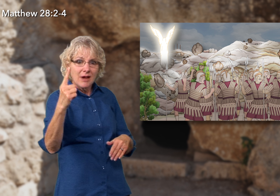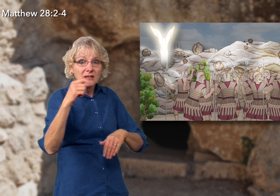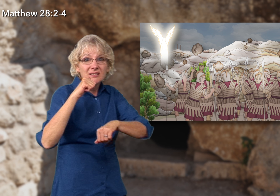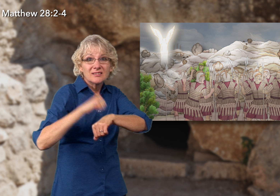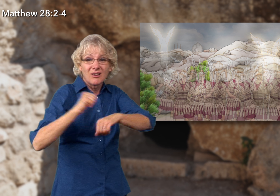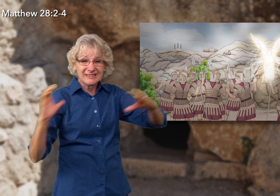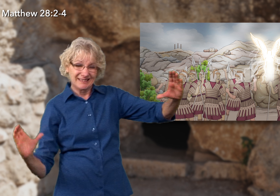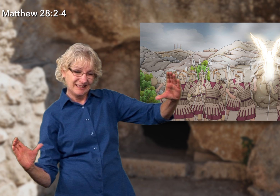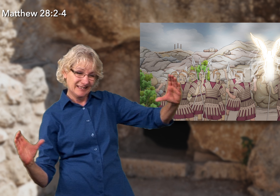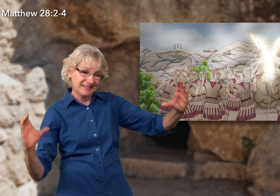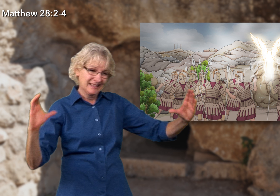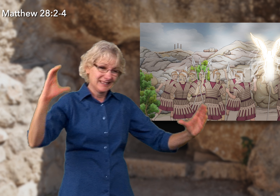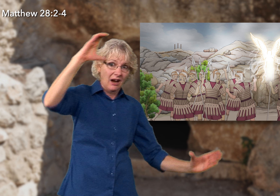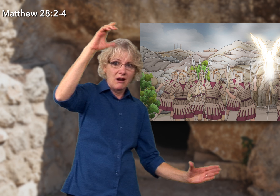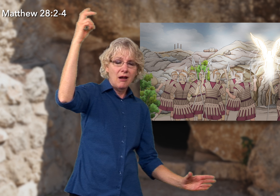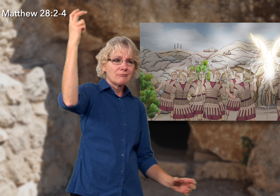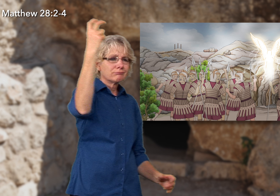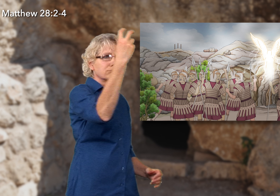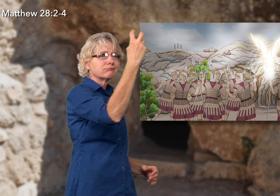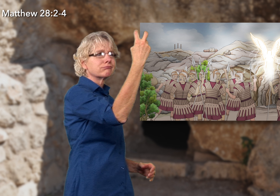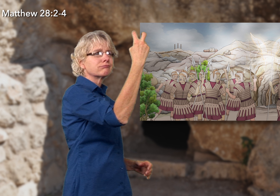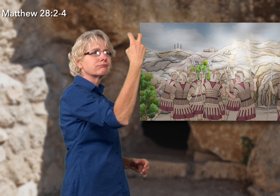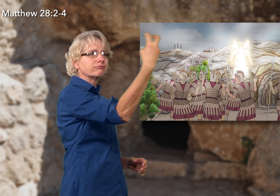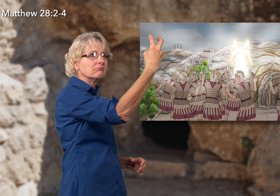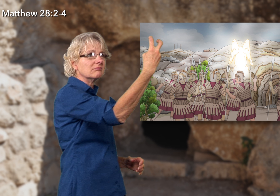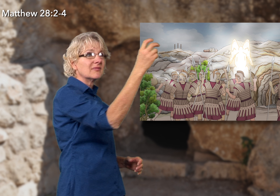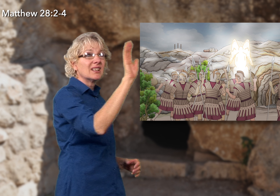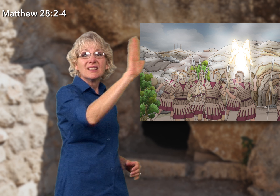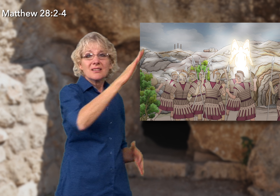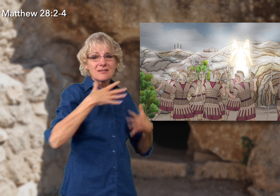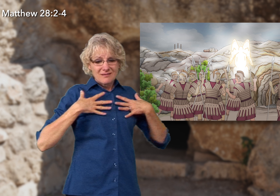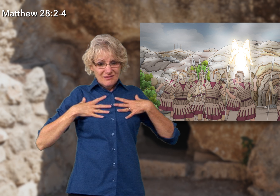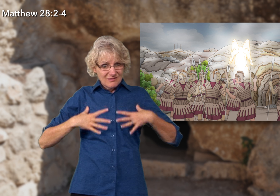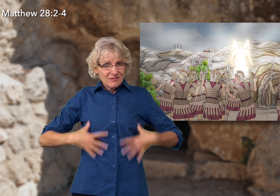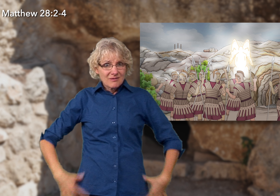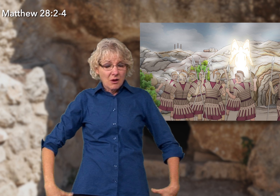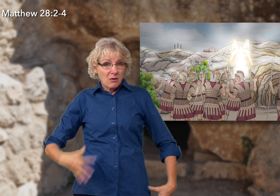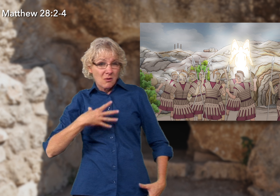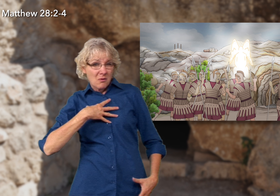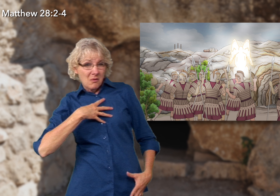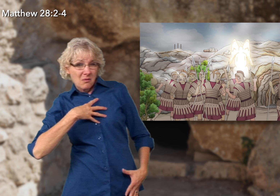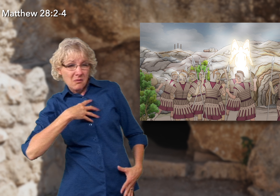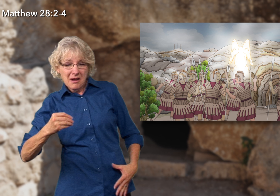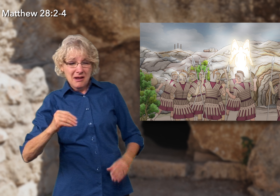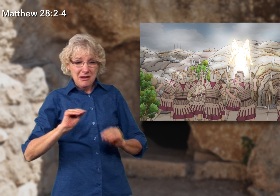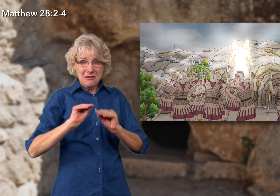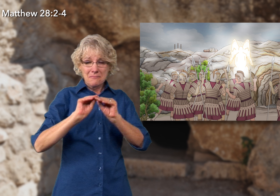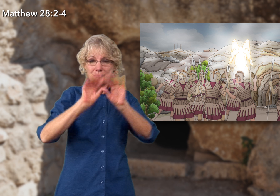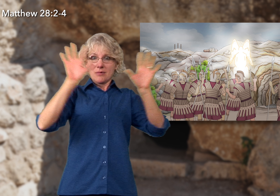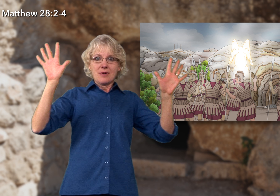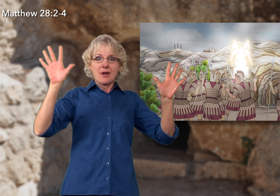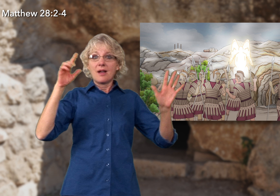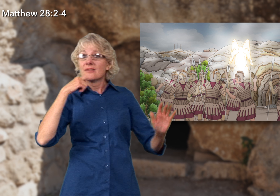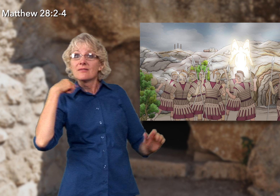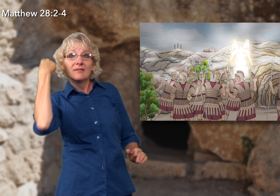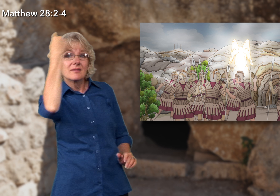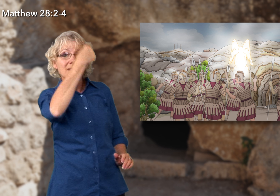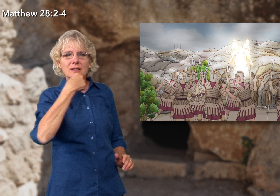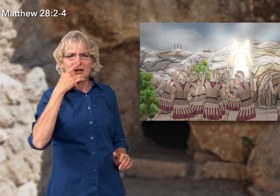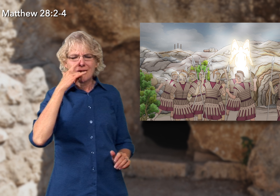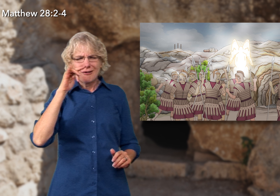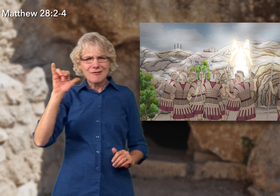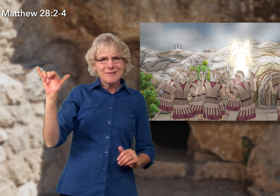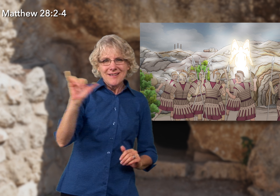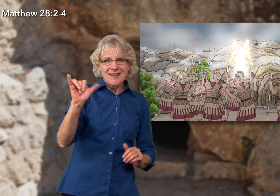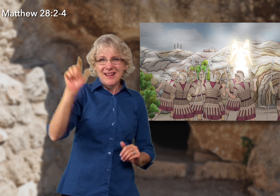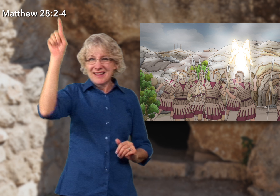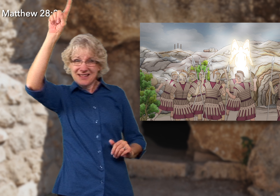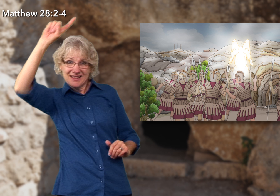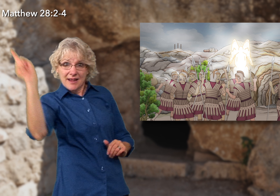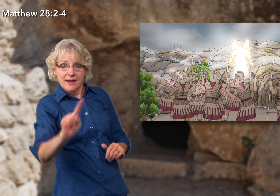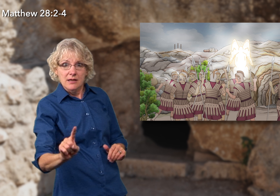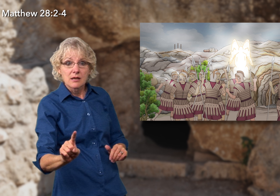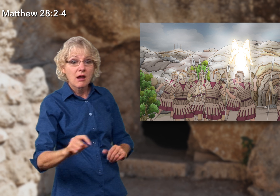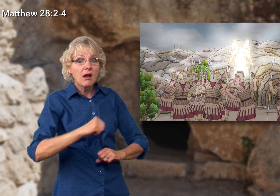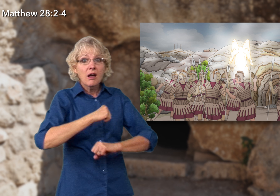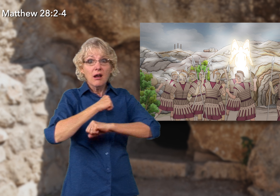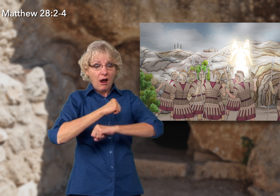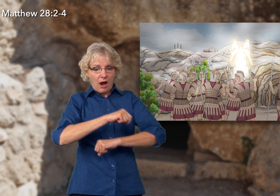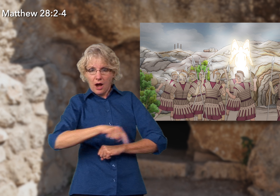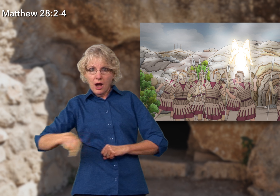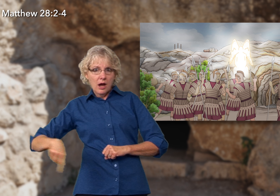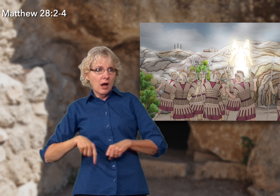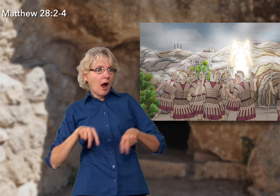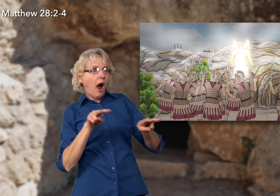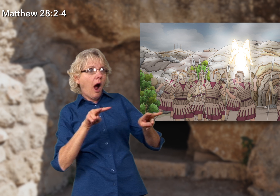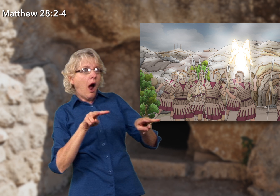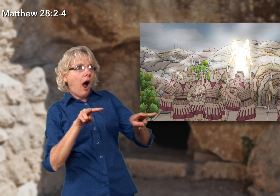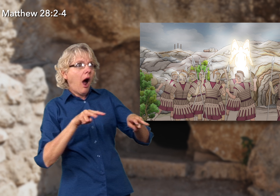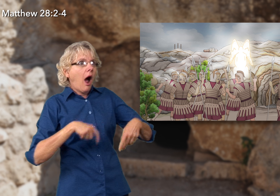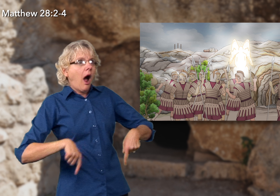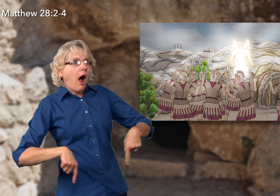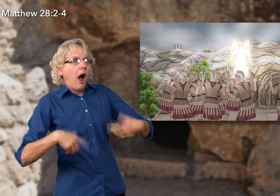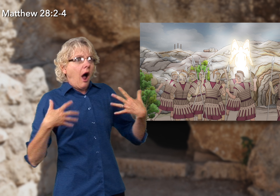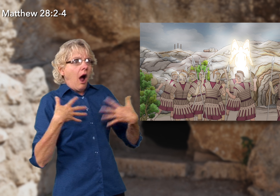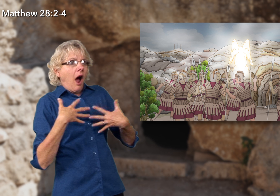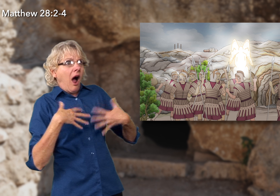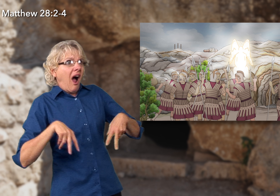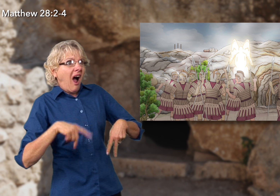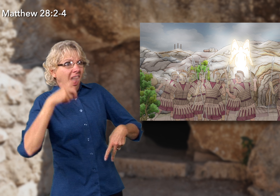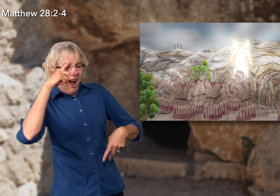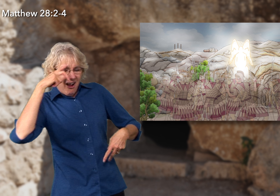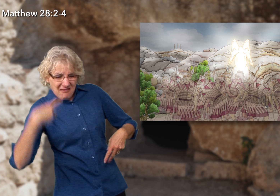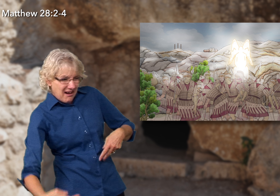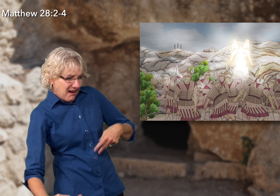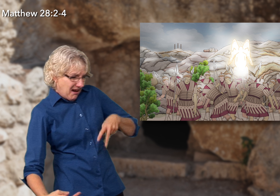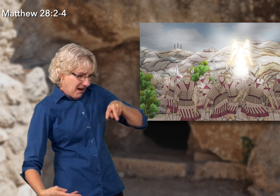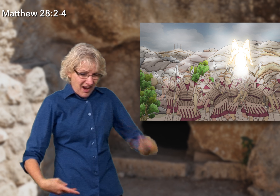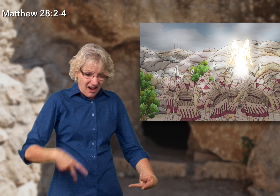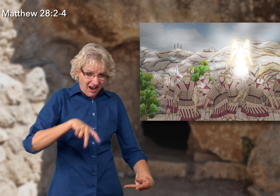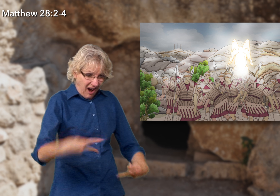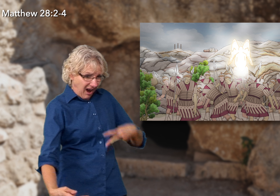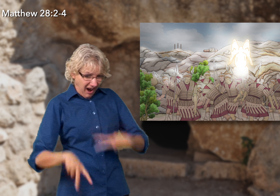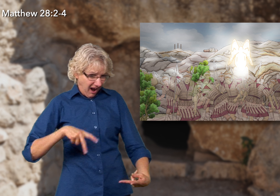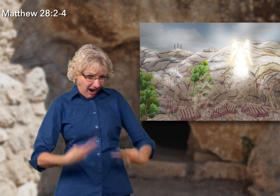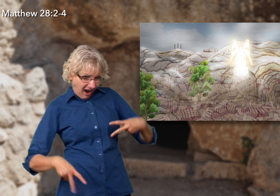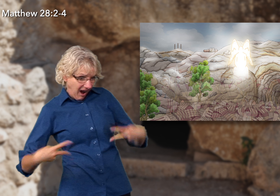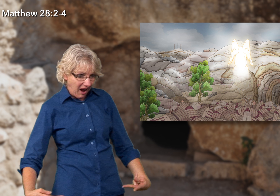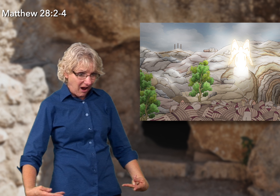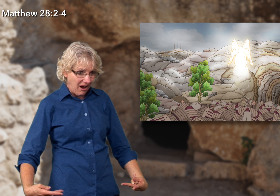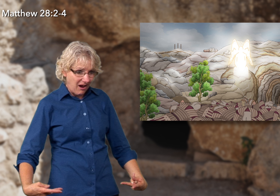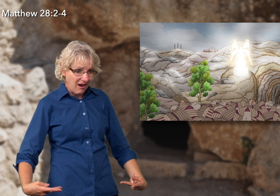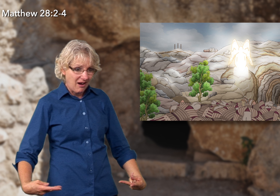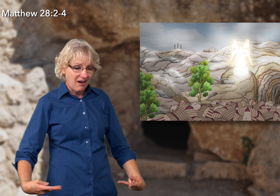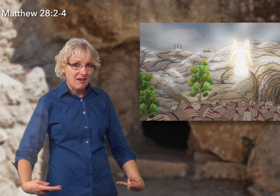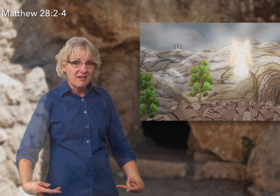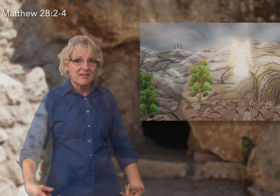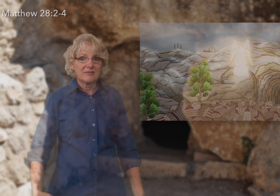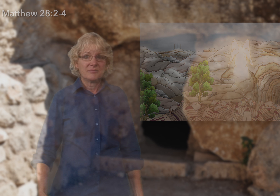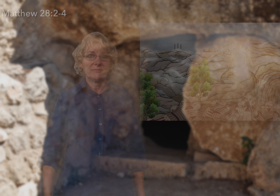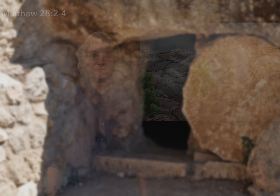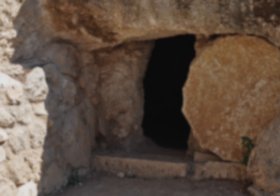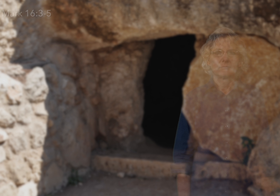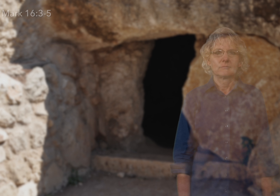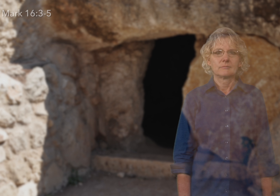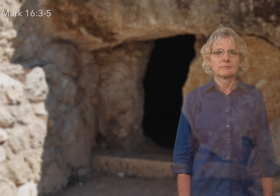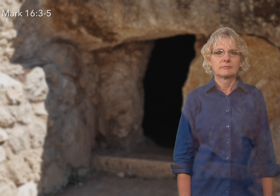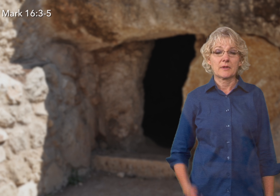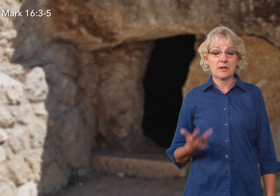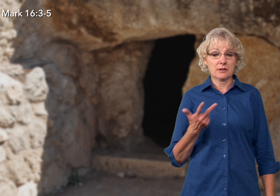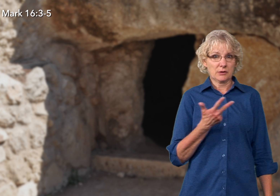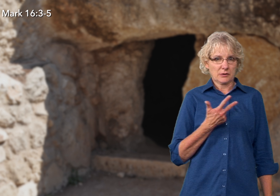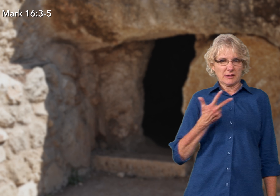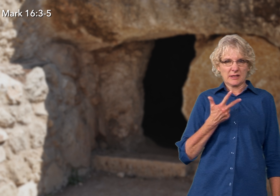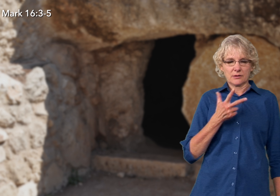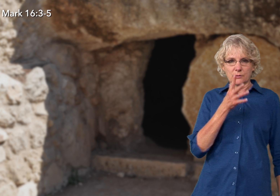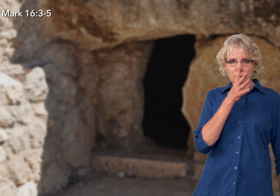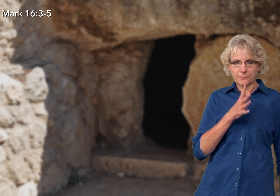His appearance was like lightning, and his clothes were white as snow. The guards trembled in fear of him and became like dead men.